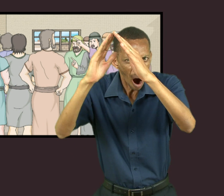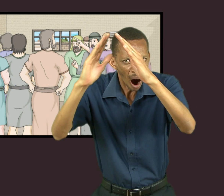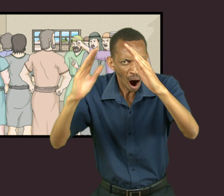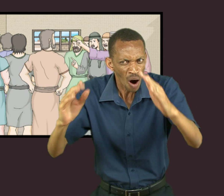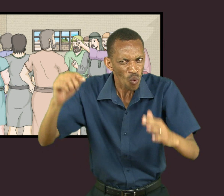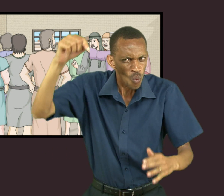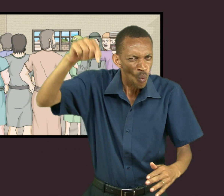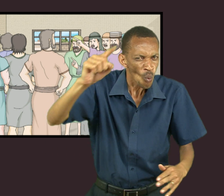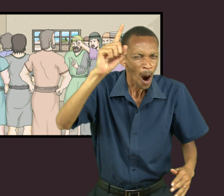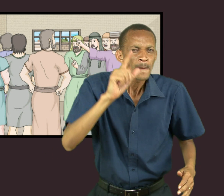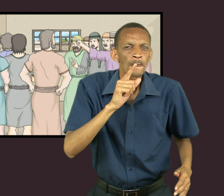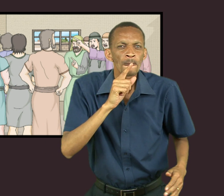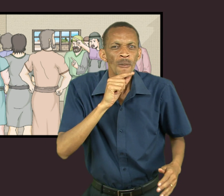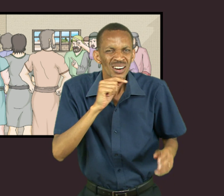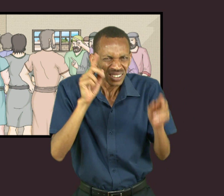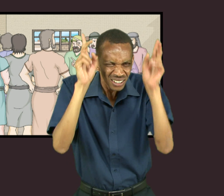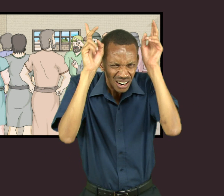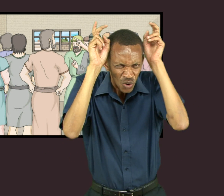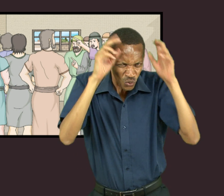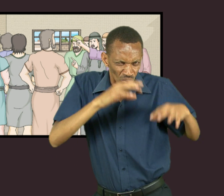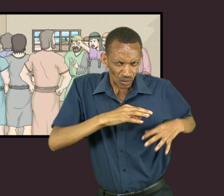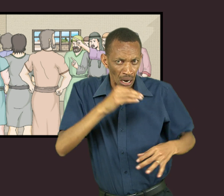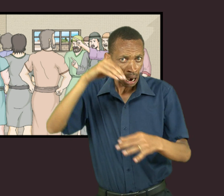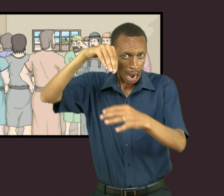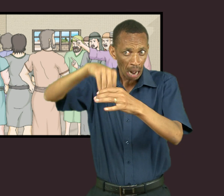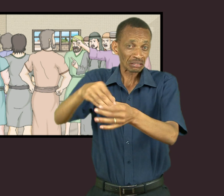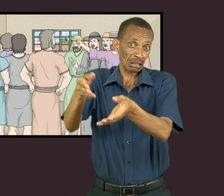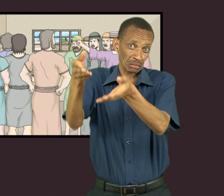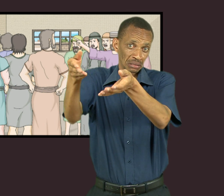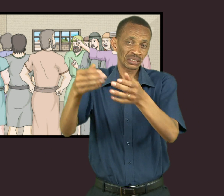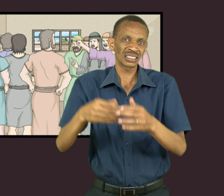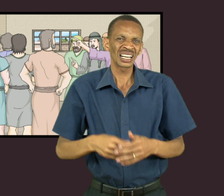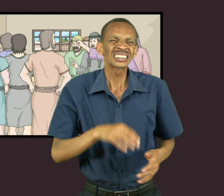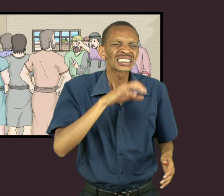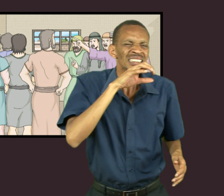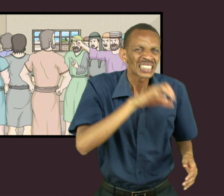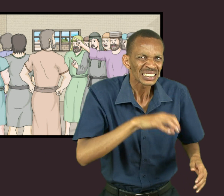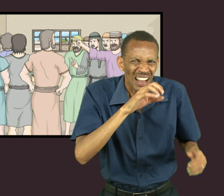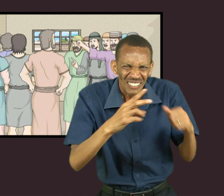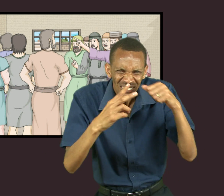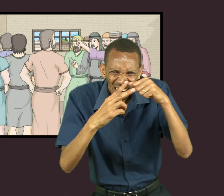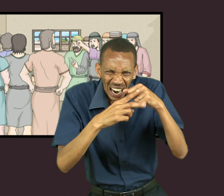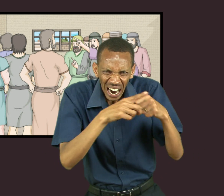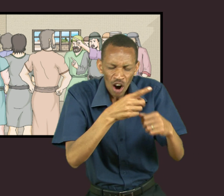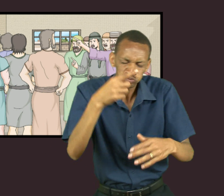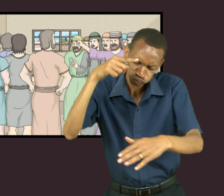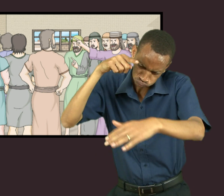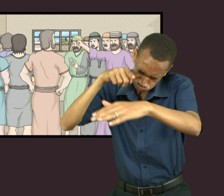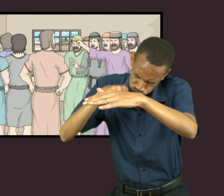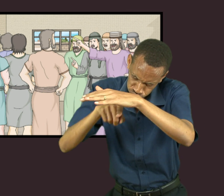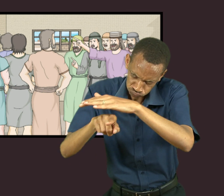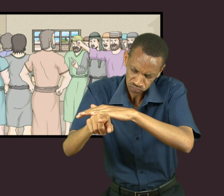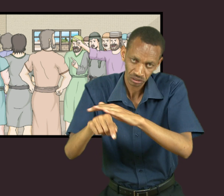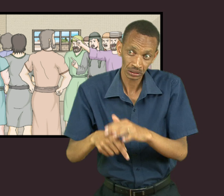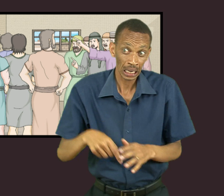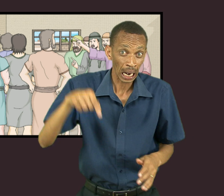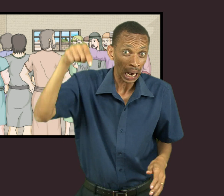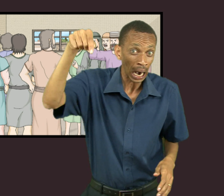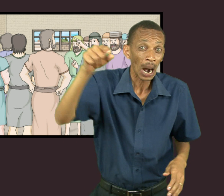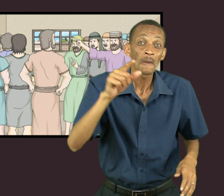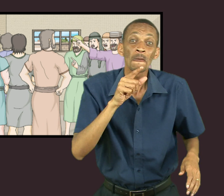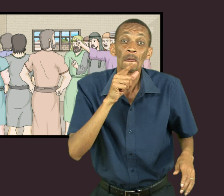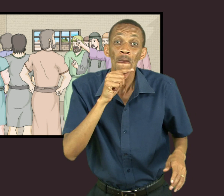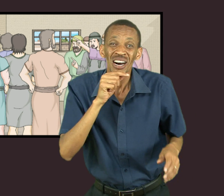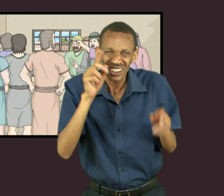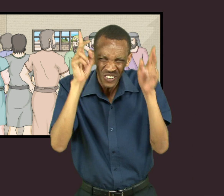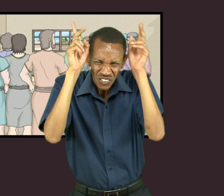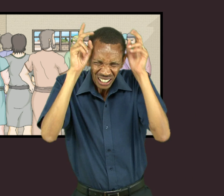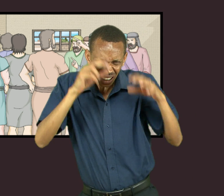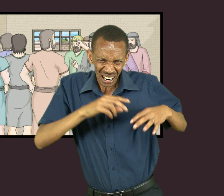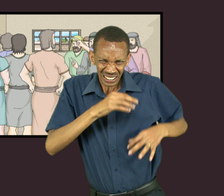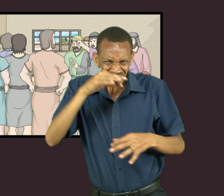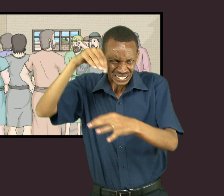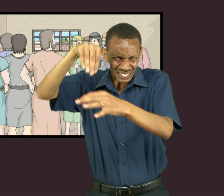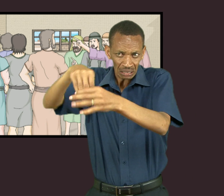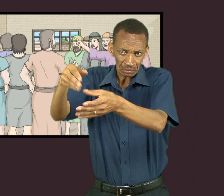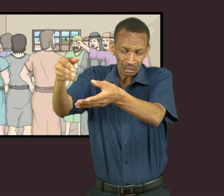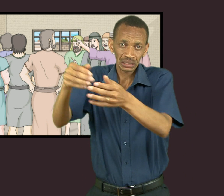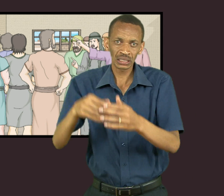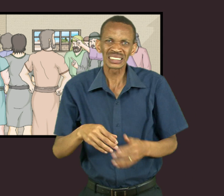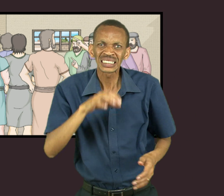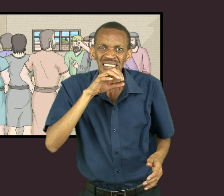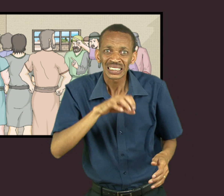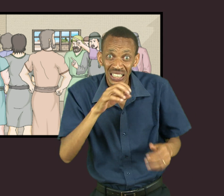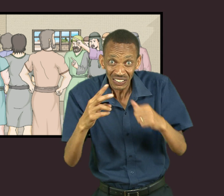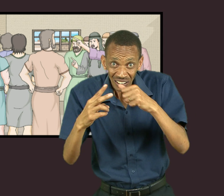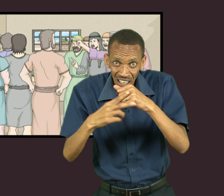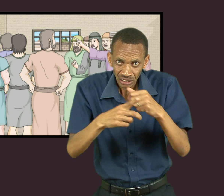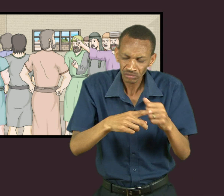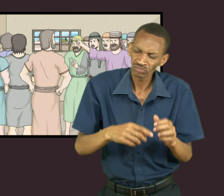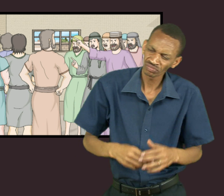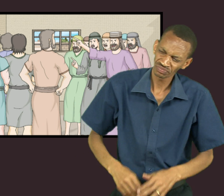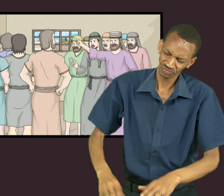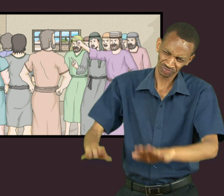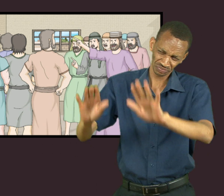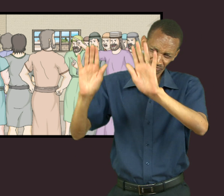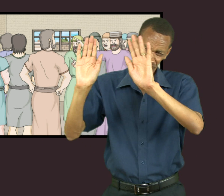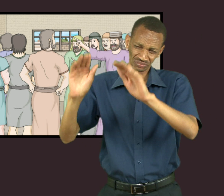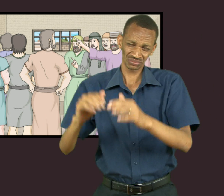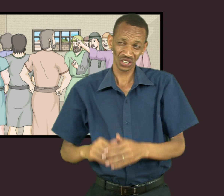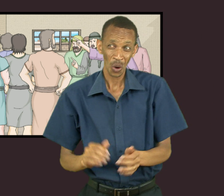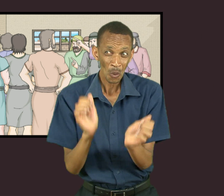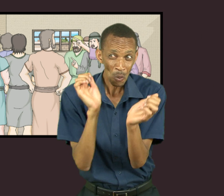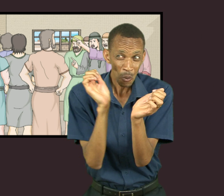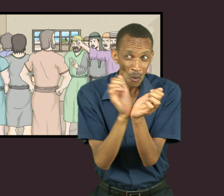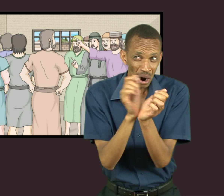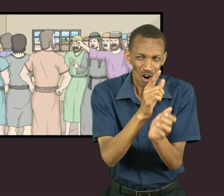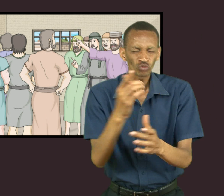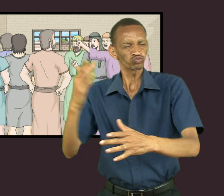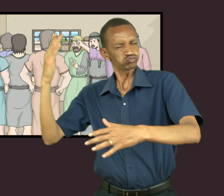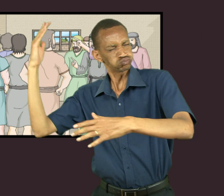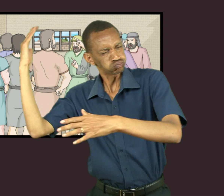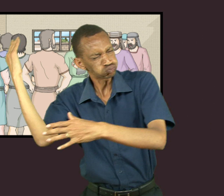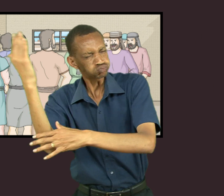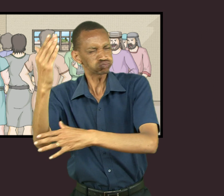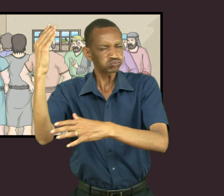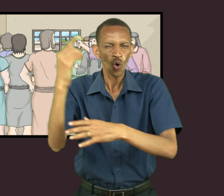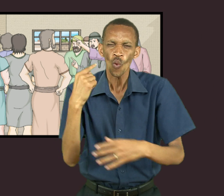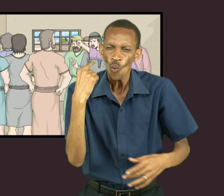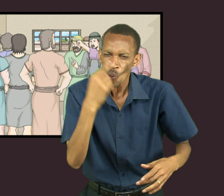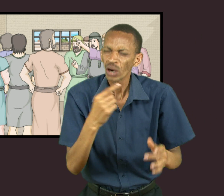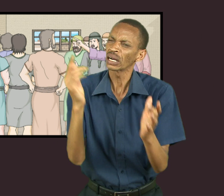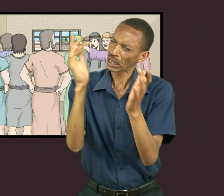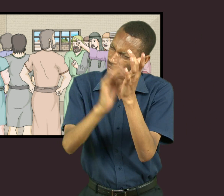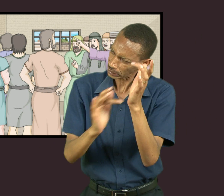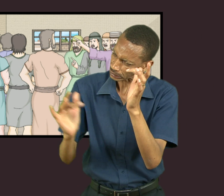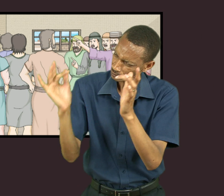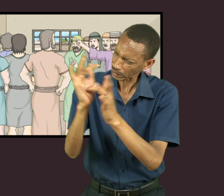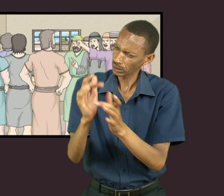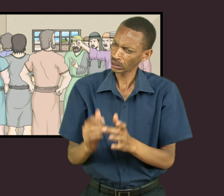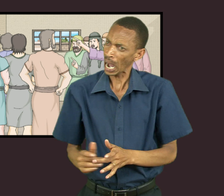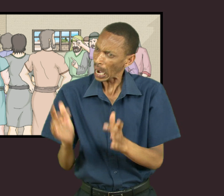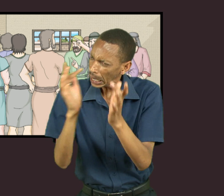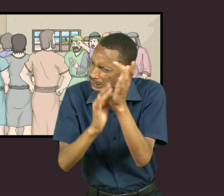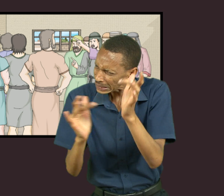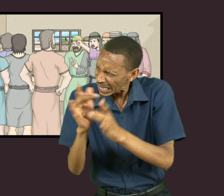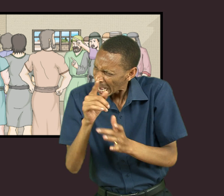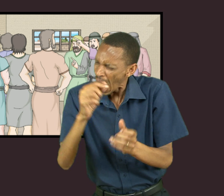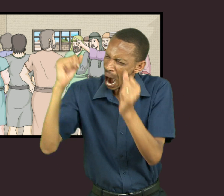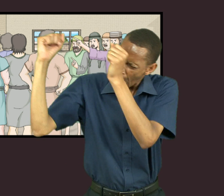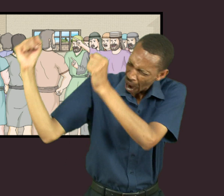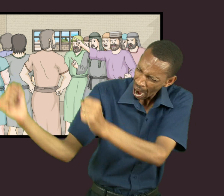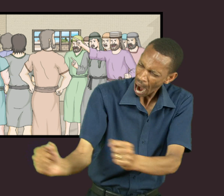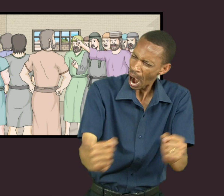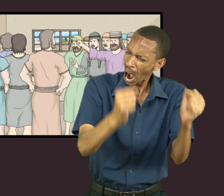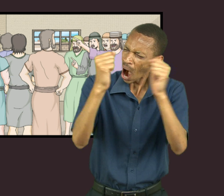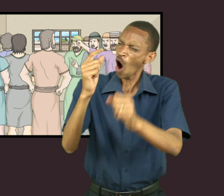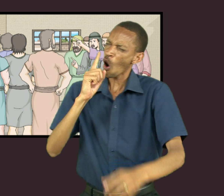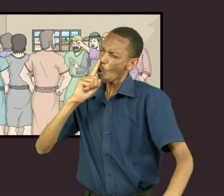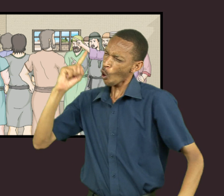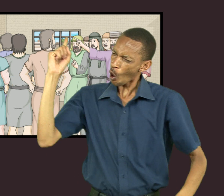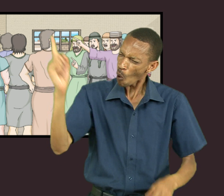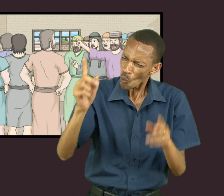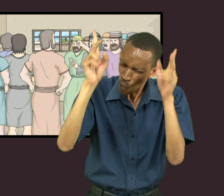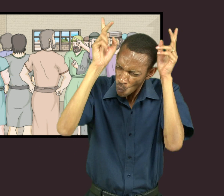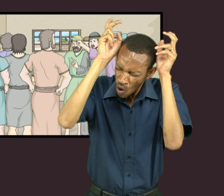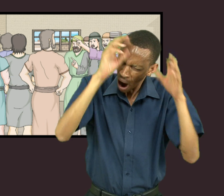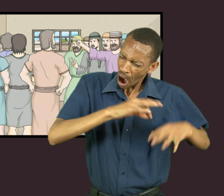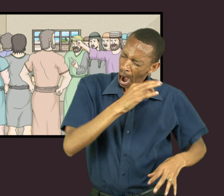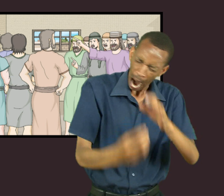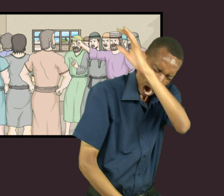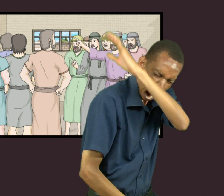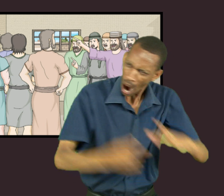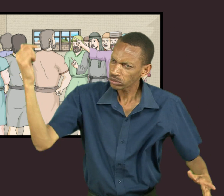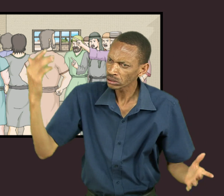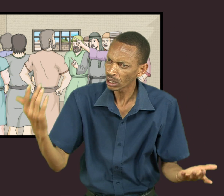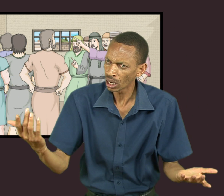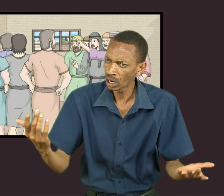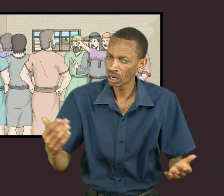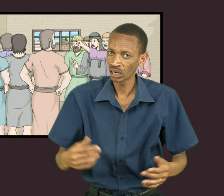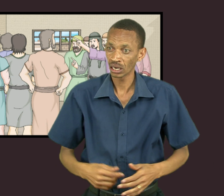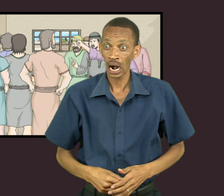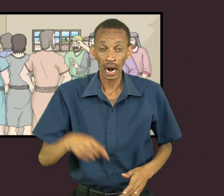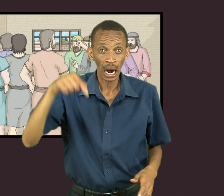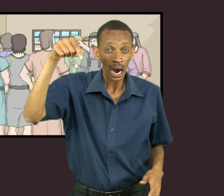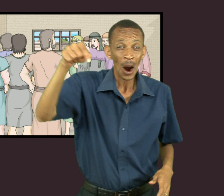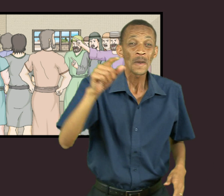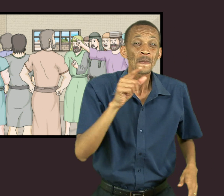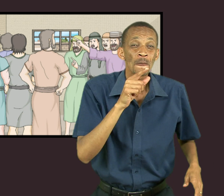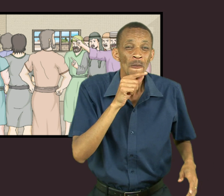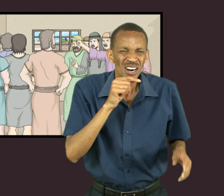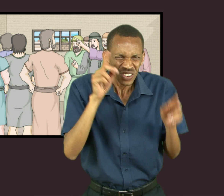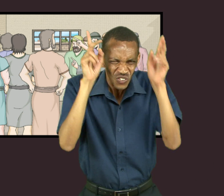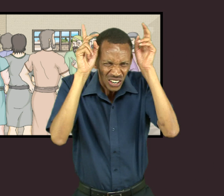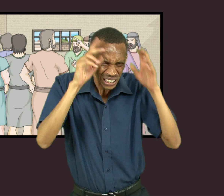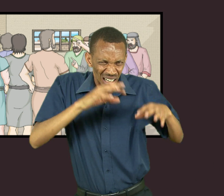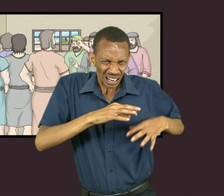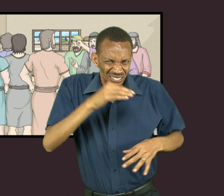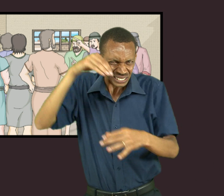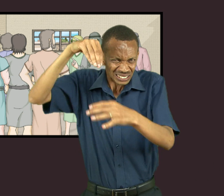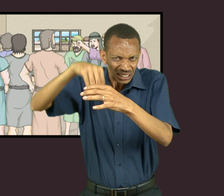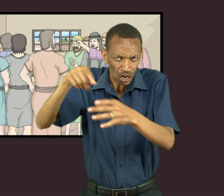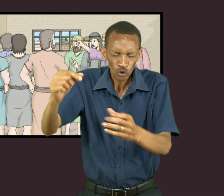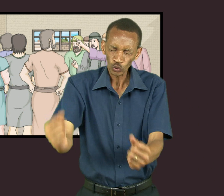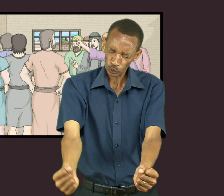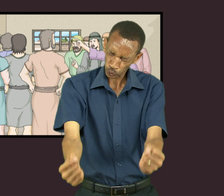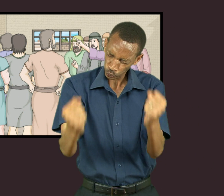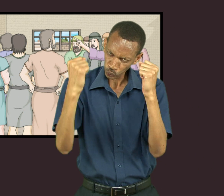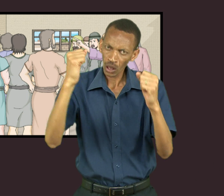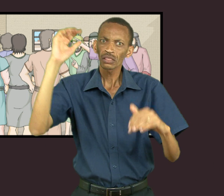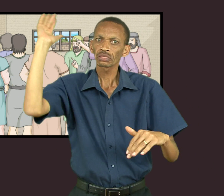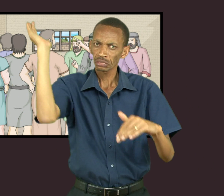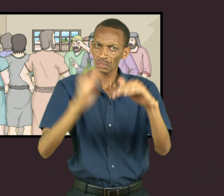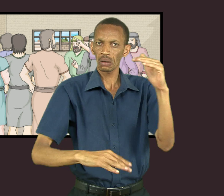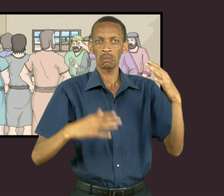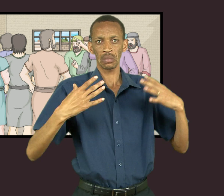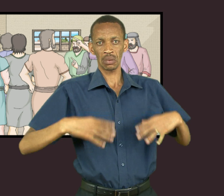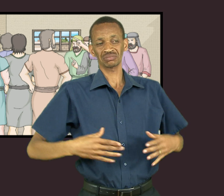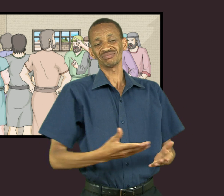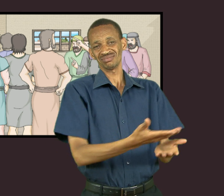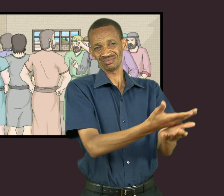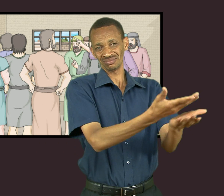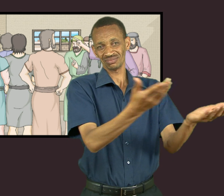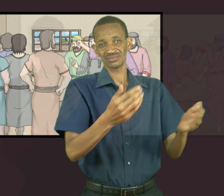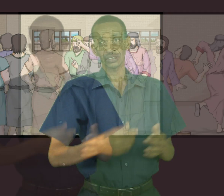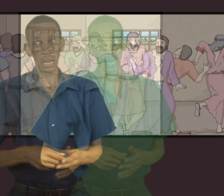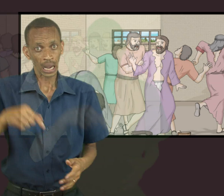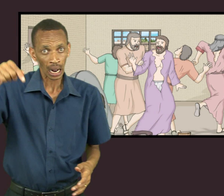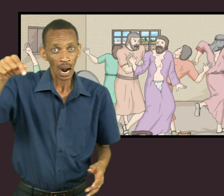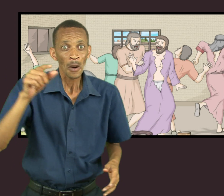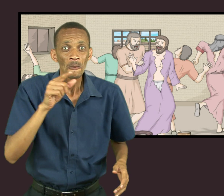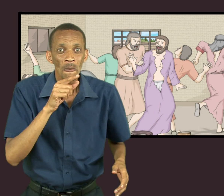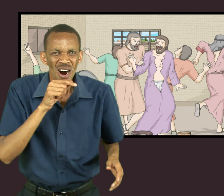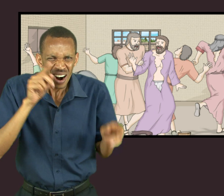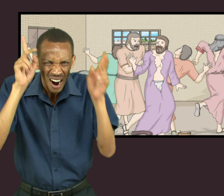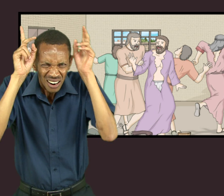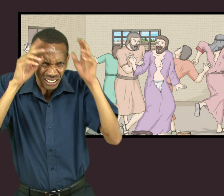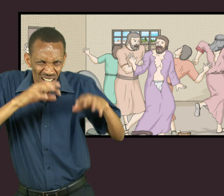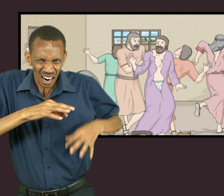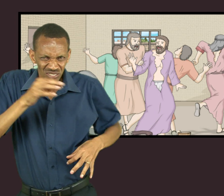Eventually, one of the evil spirits answered them, “Jesus I know, and I know about Paul, but who are you?”